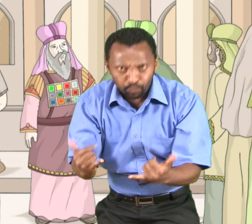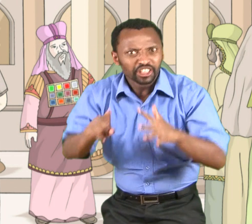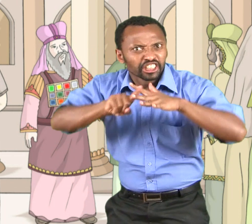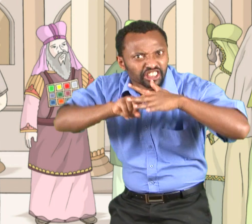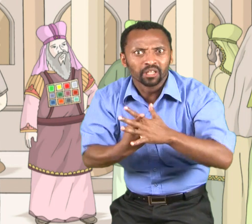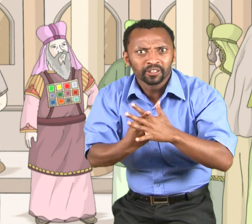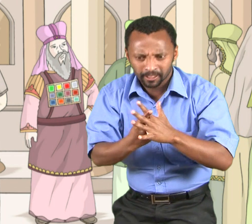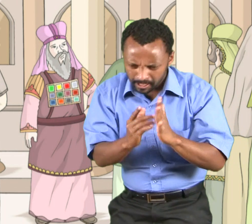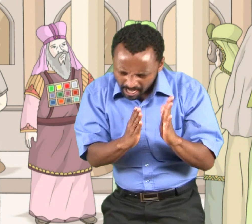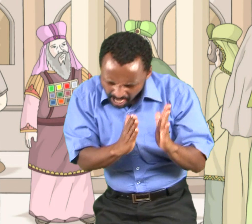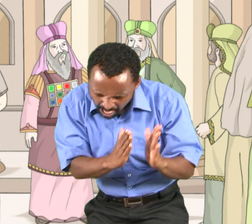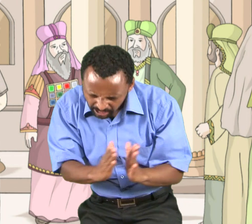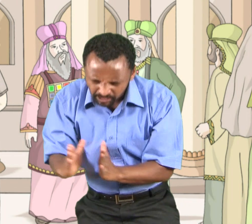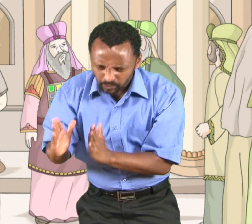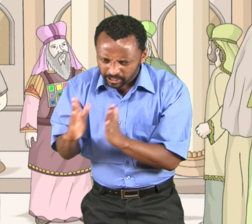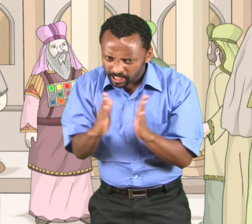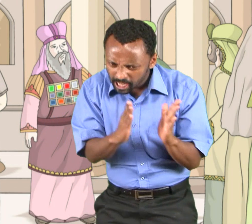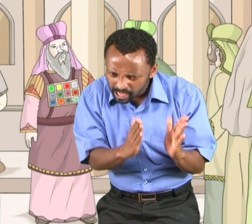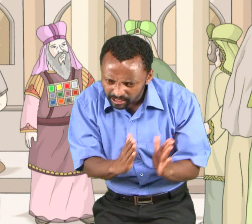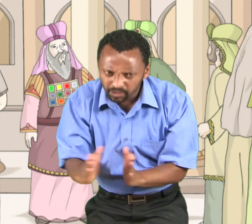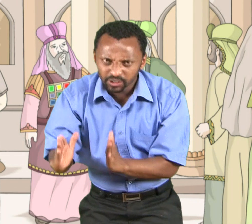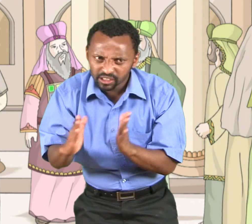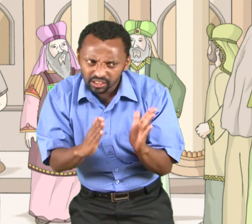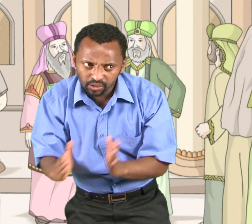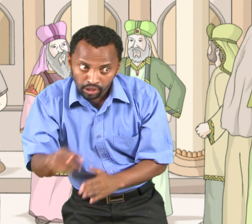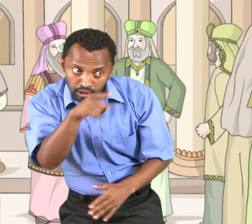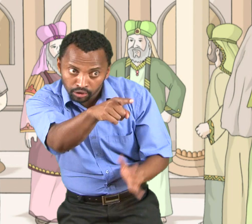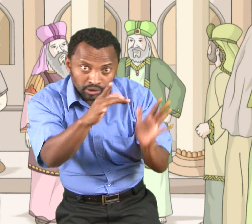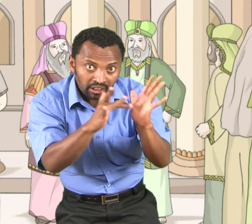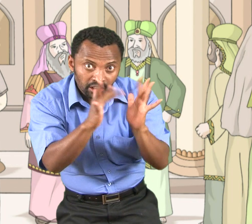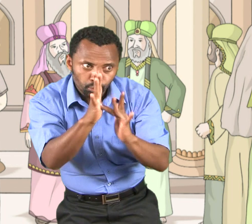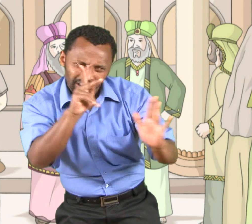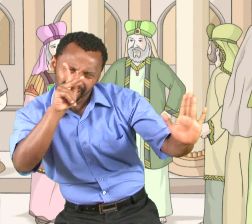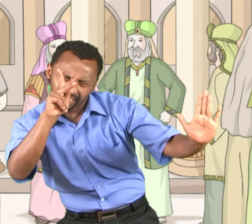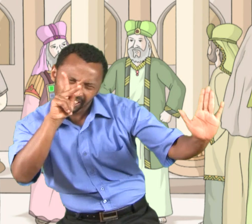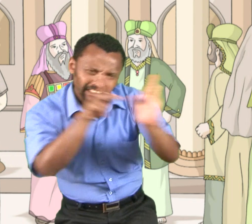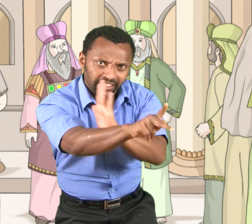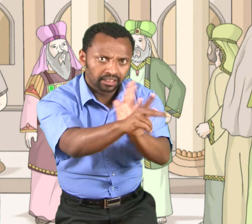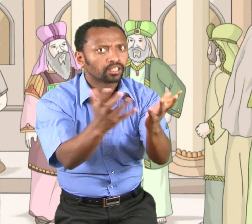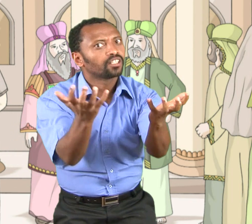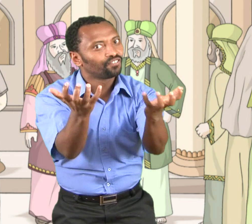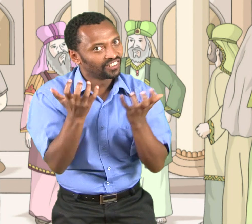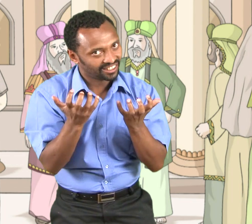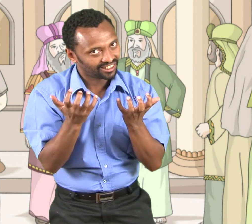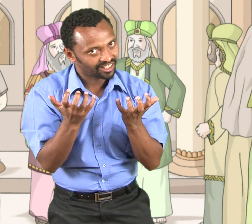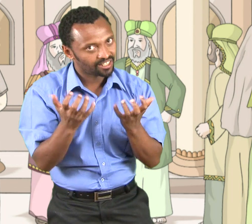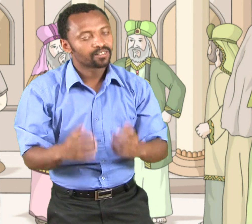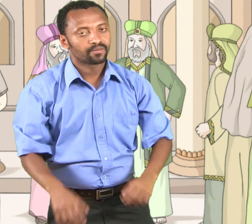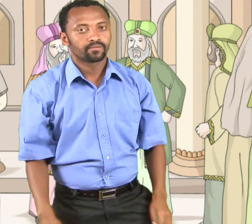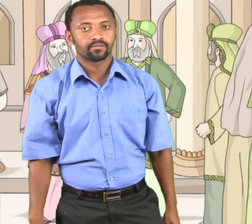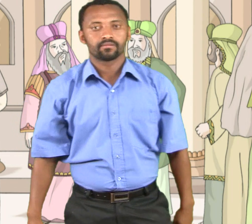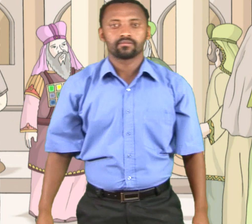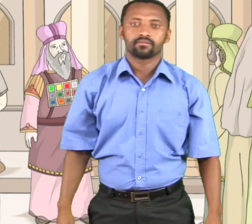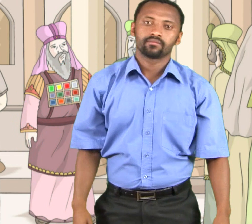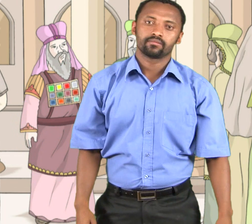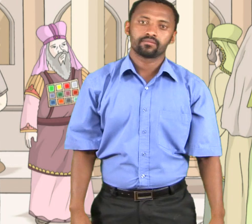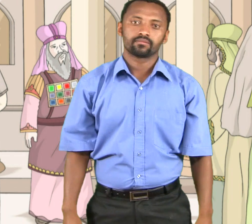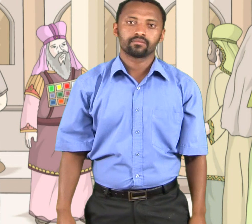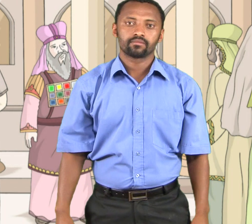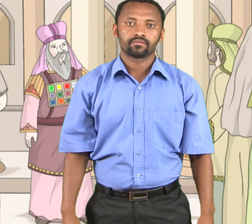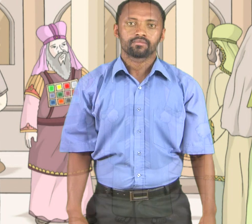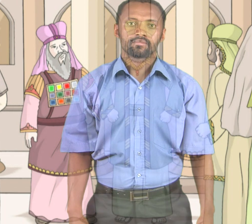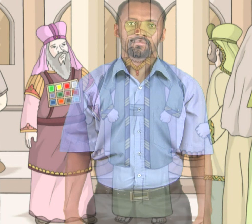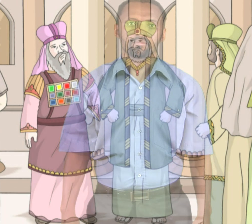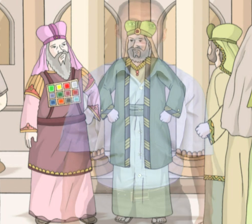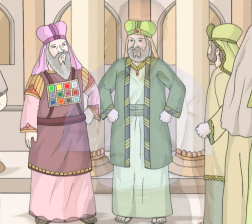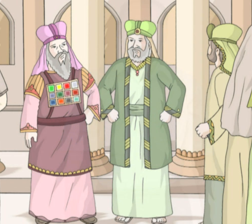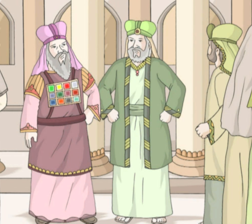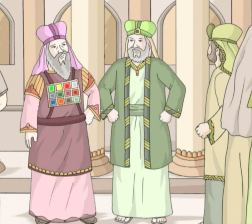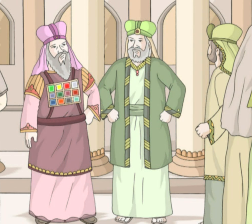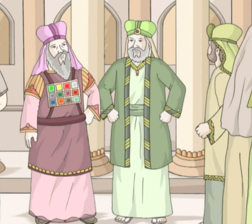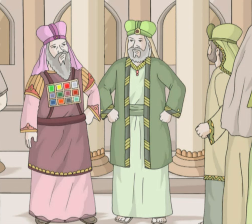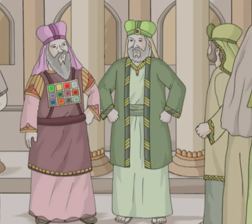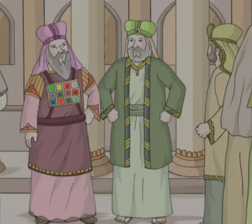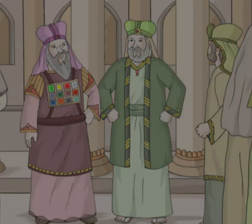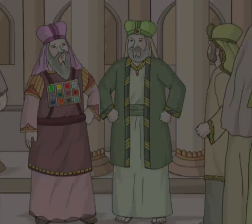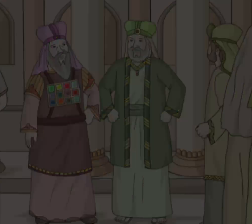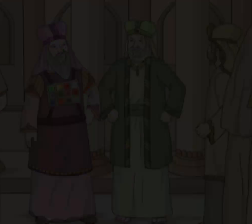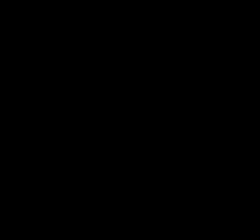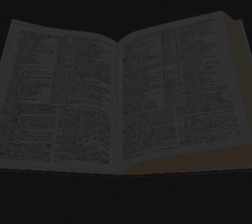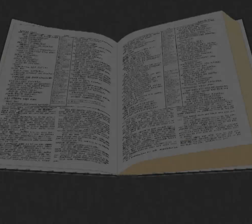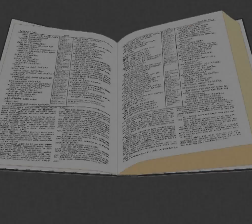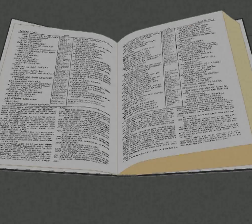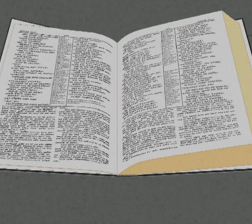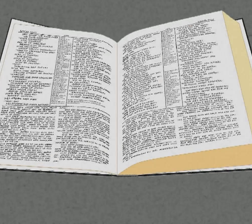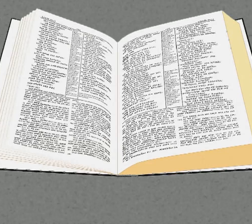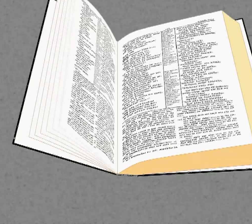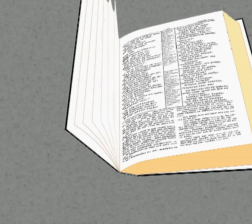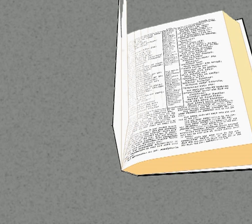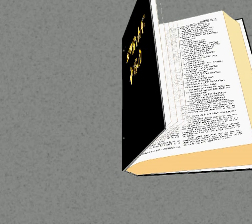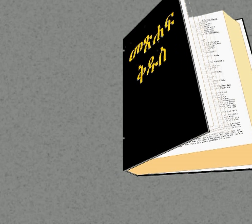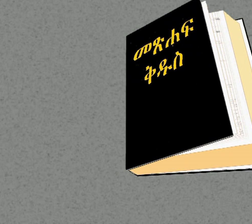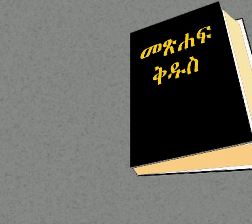So from that day on they plotted to kill Him.